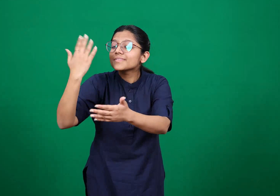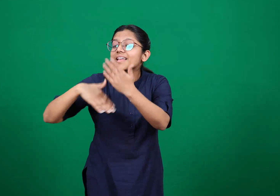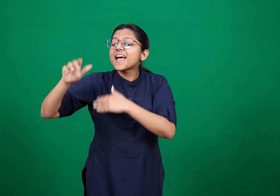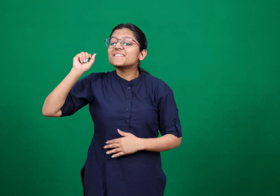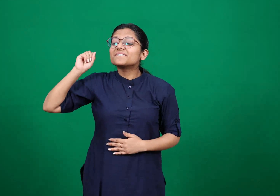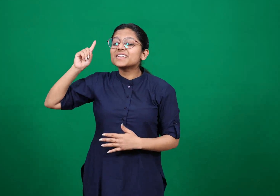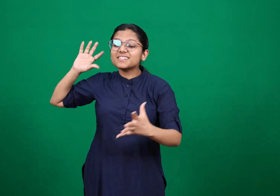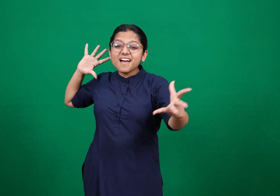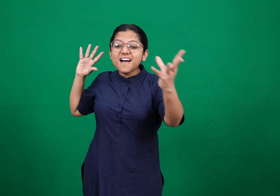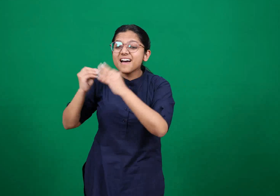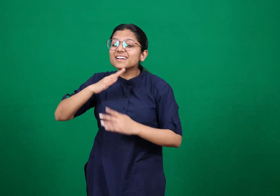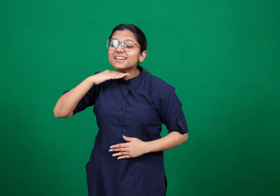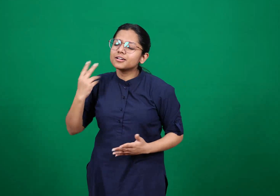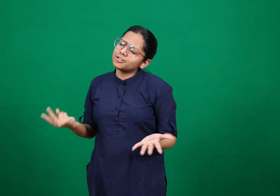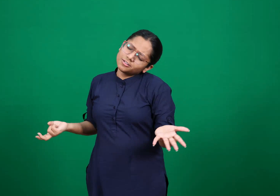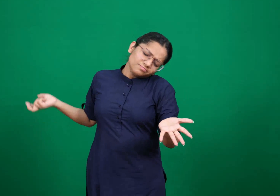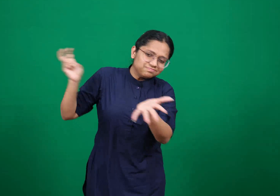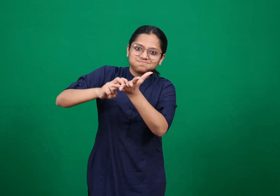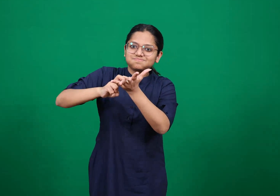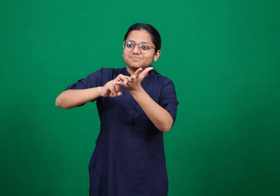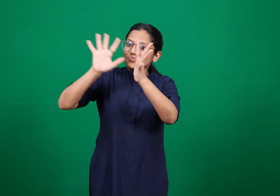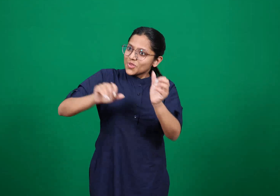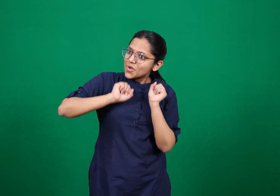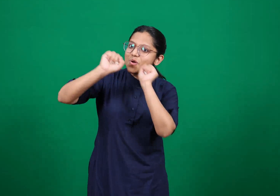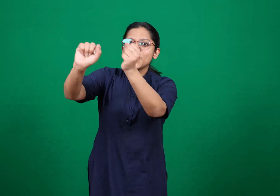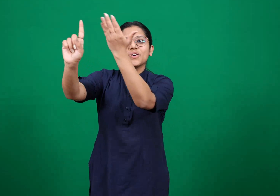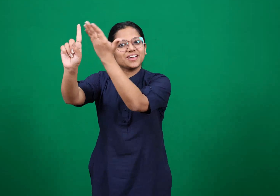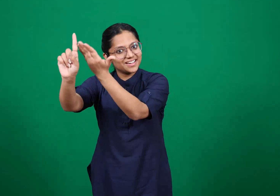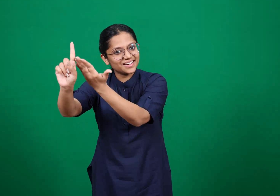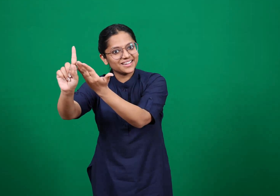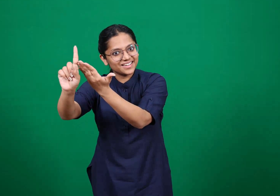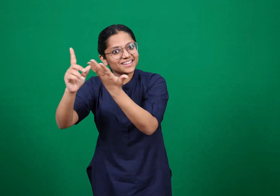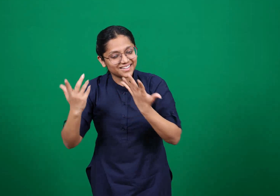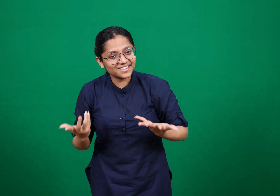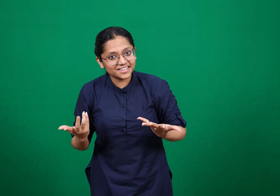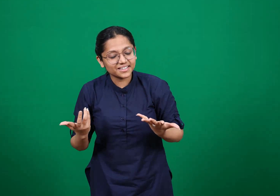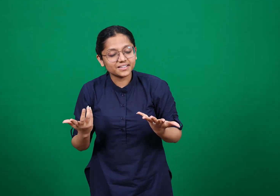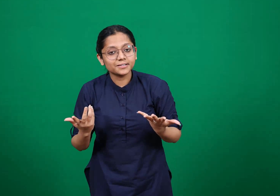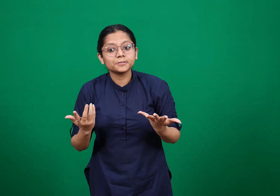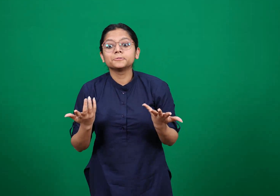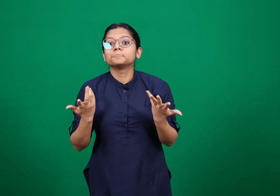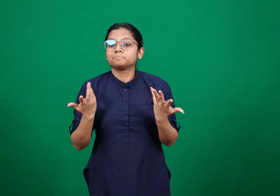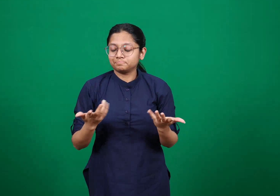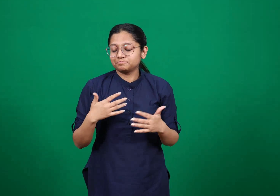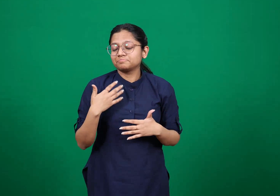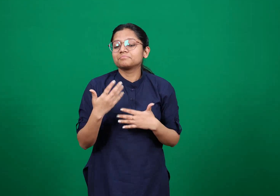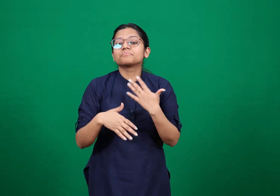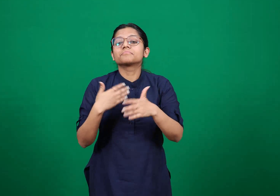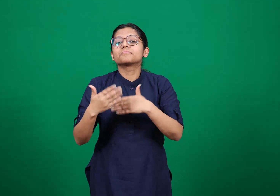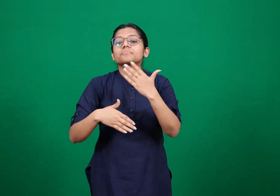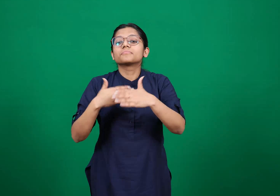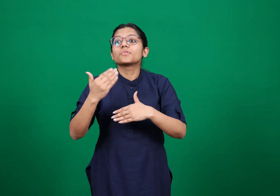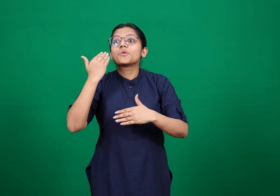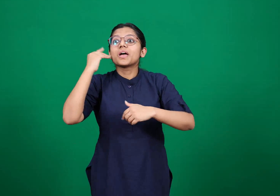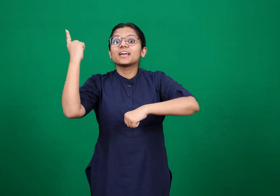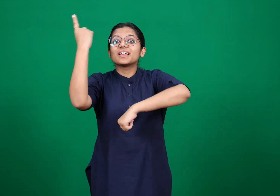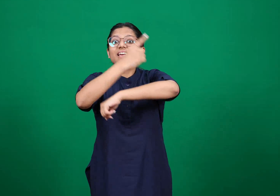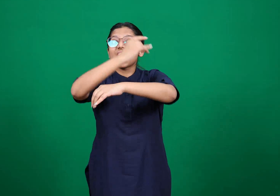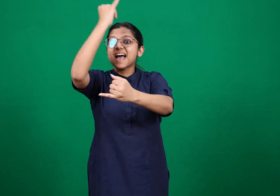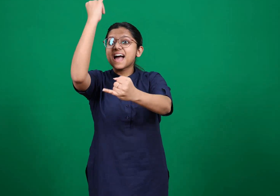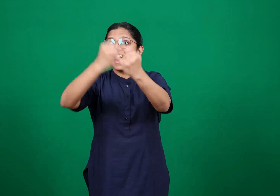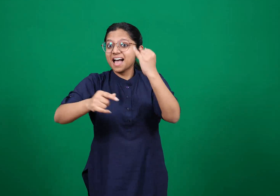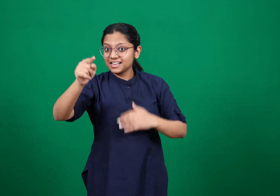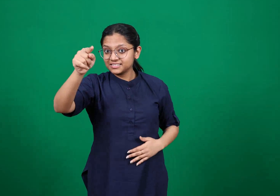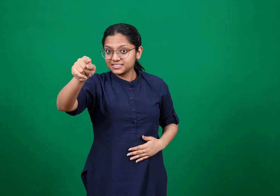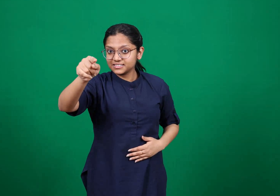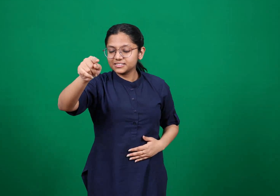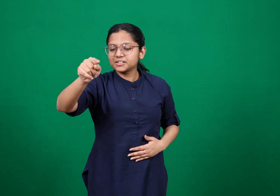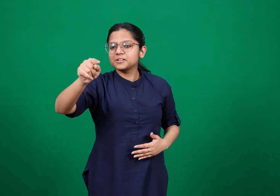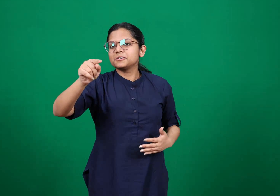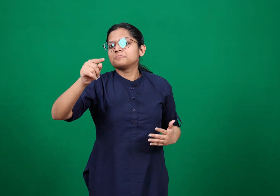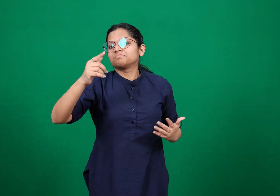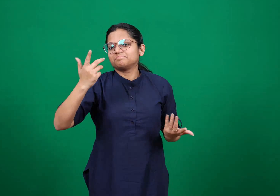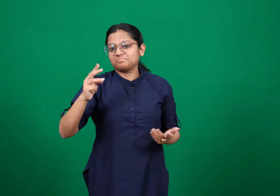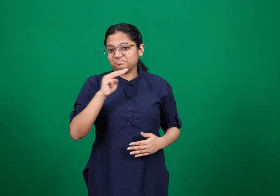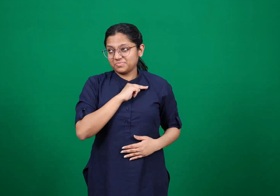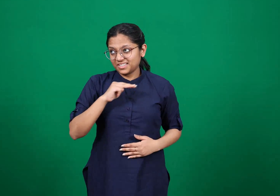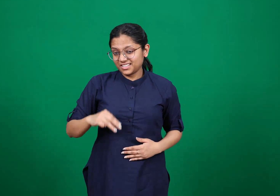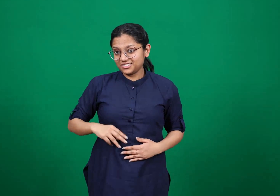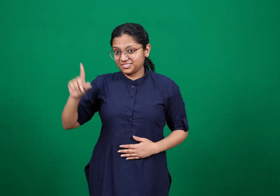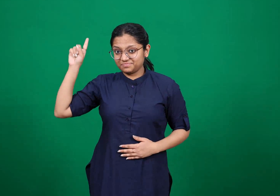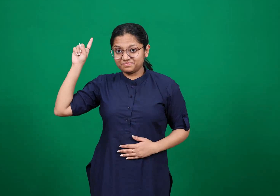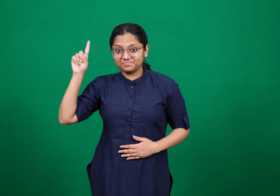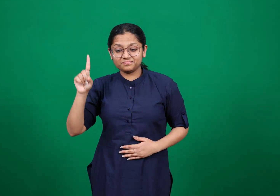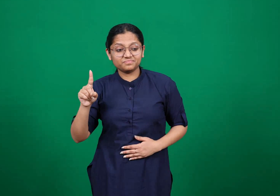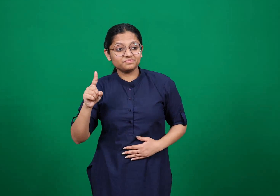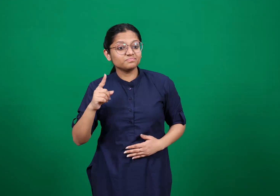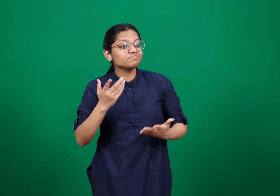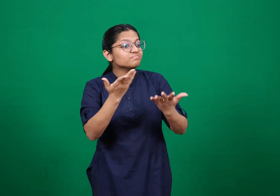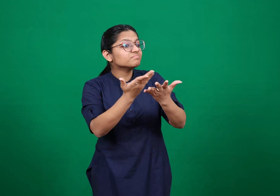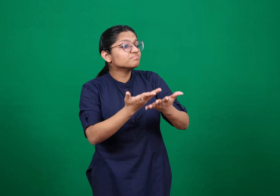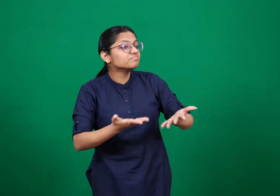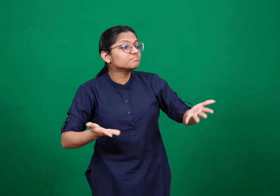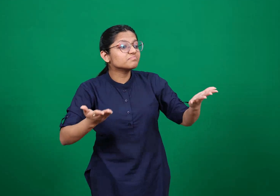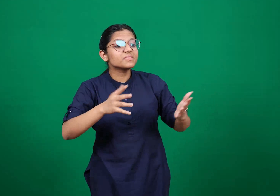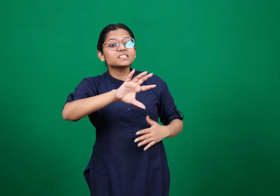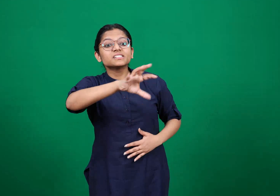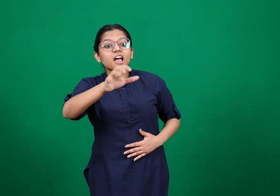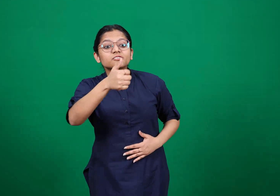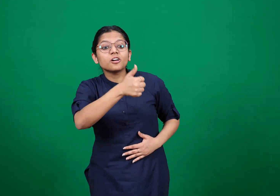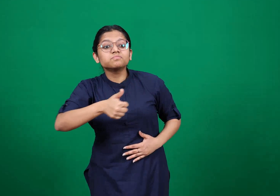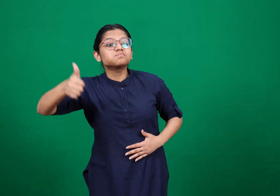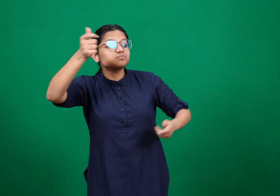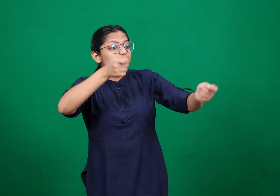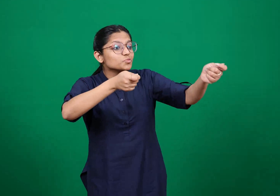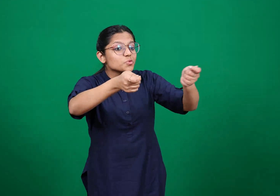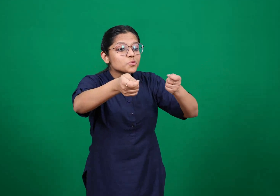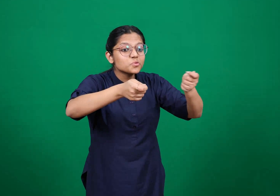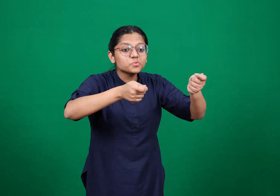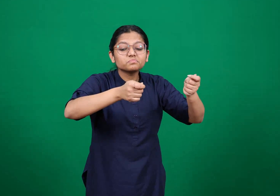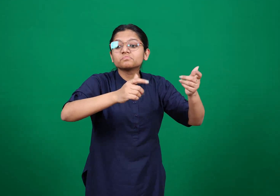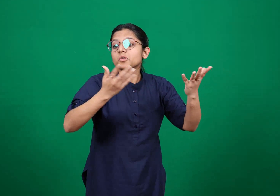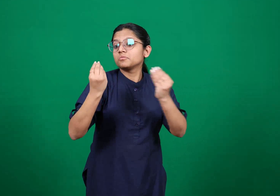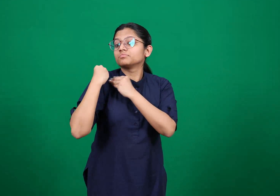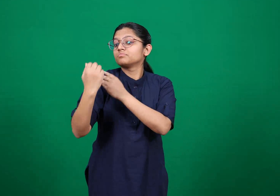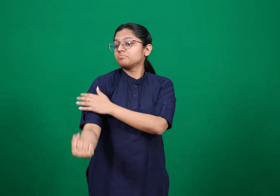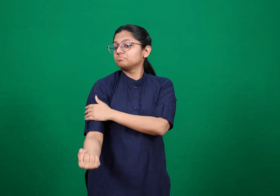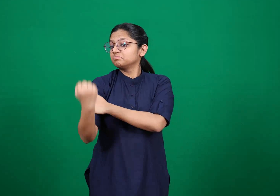then at His coming, those who belong to Him.